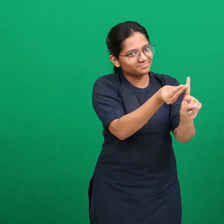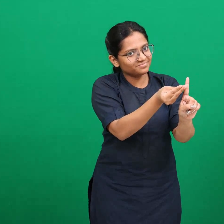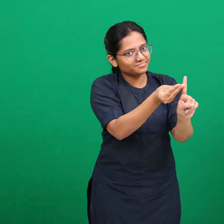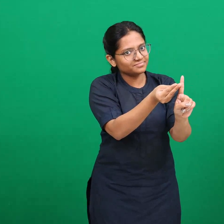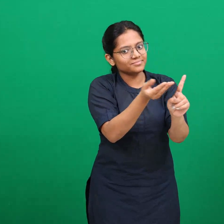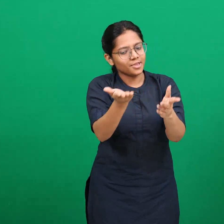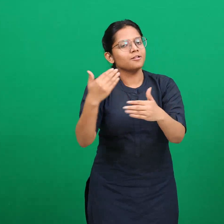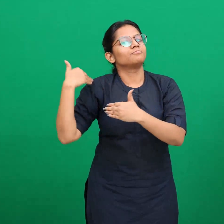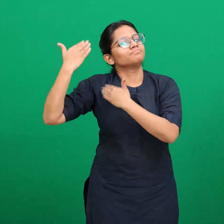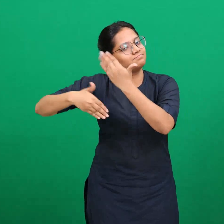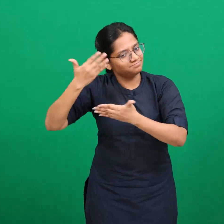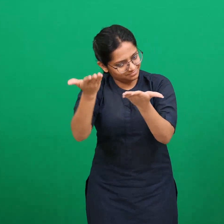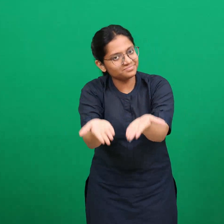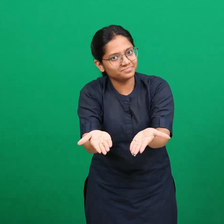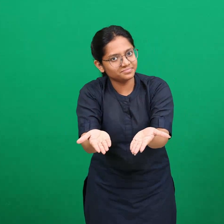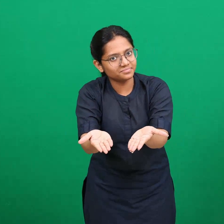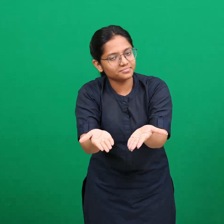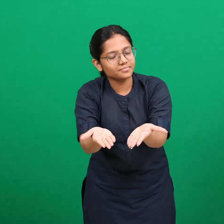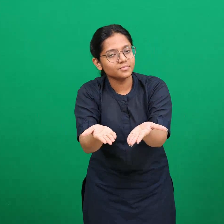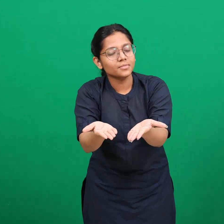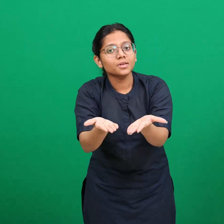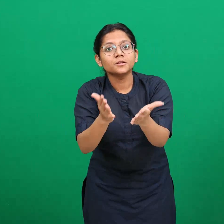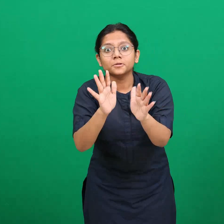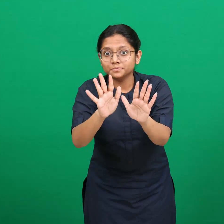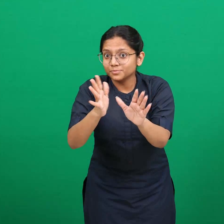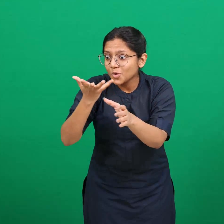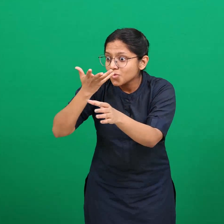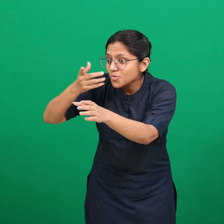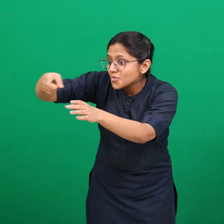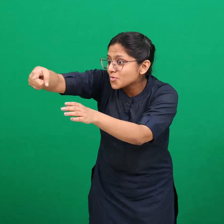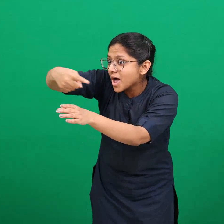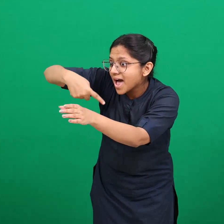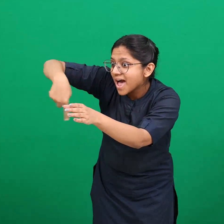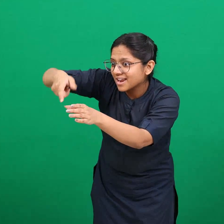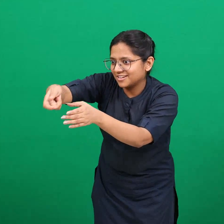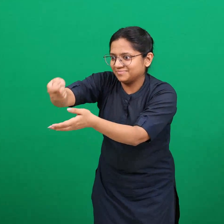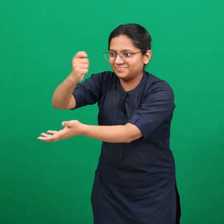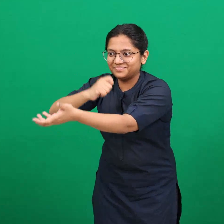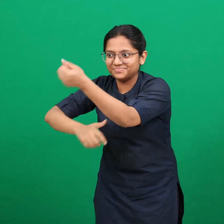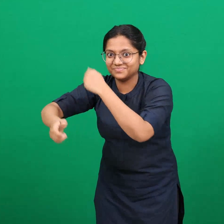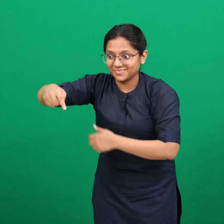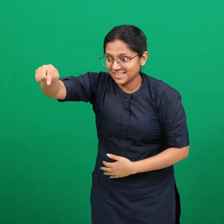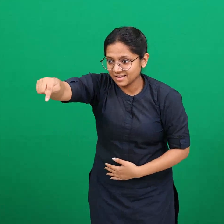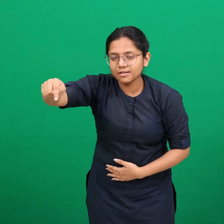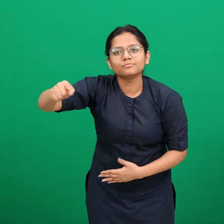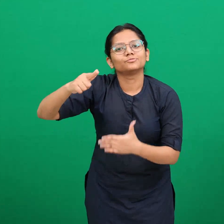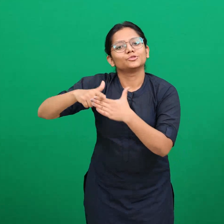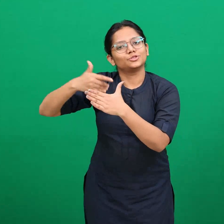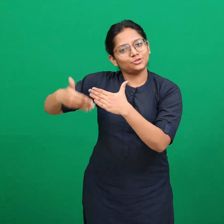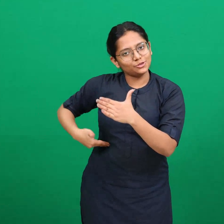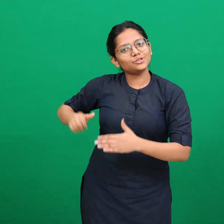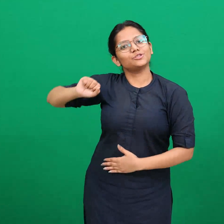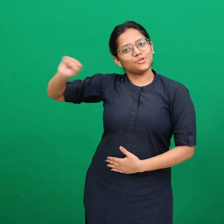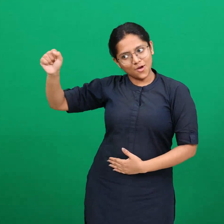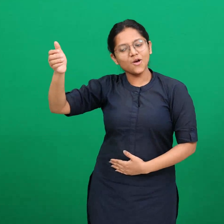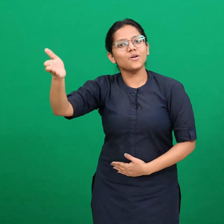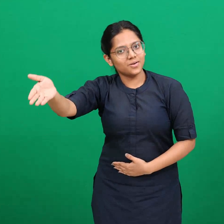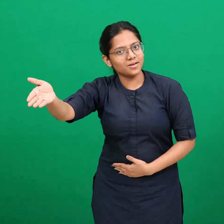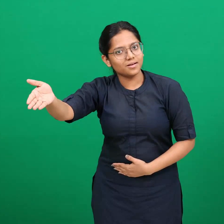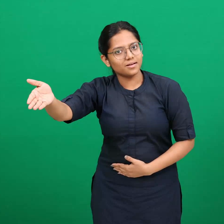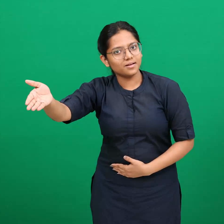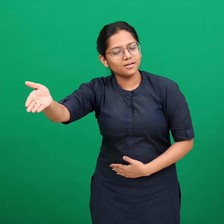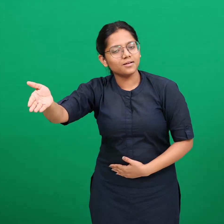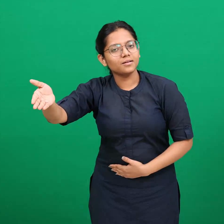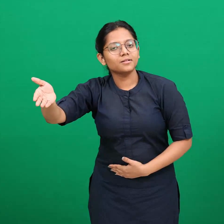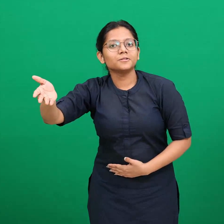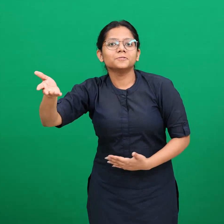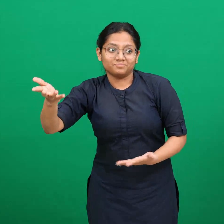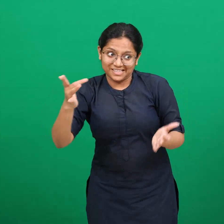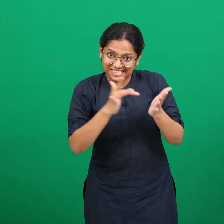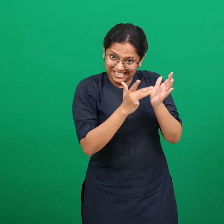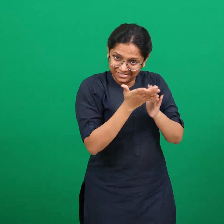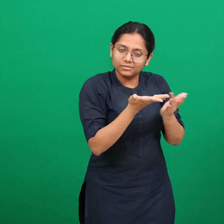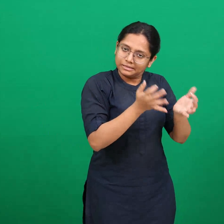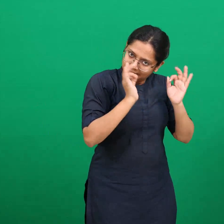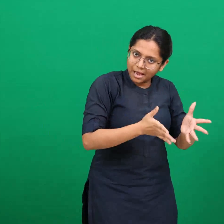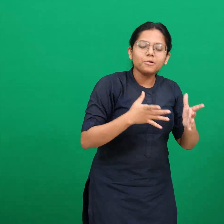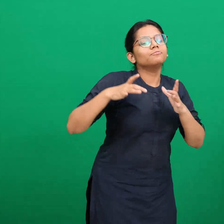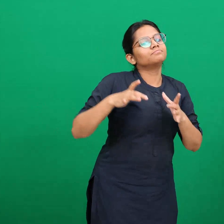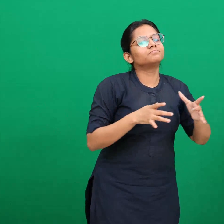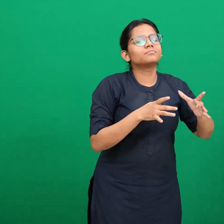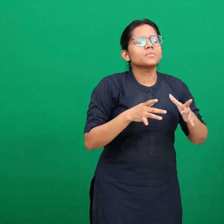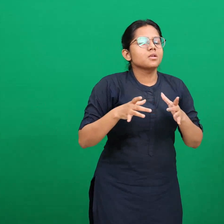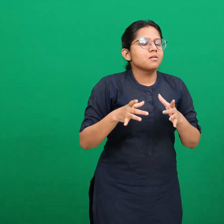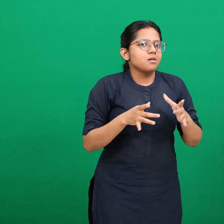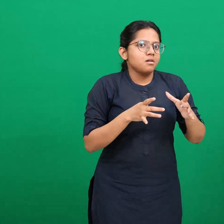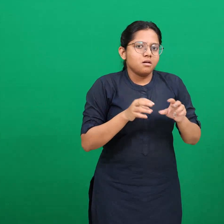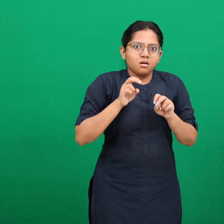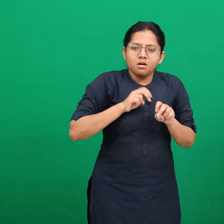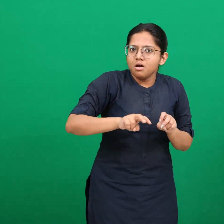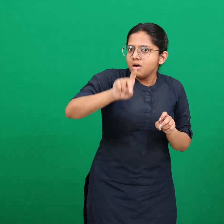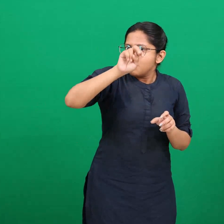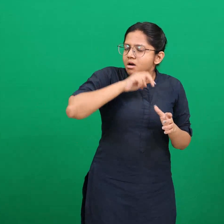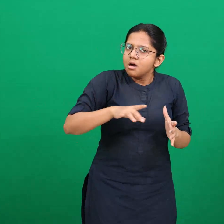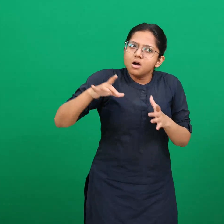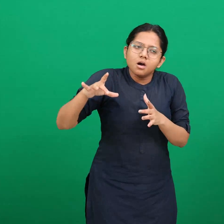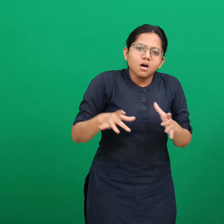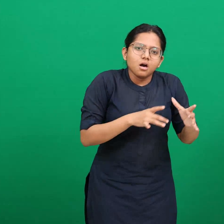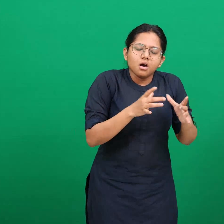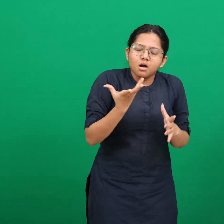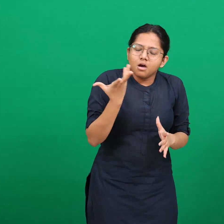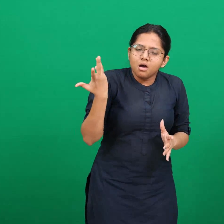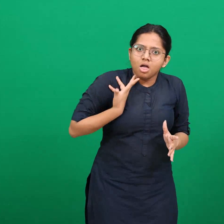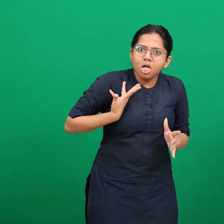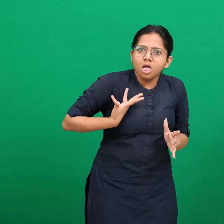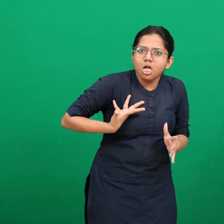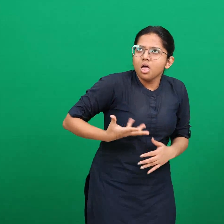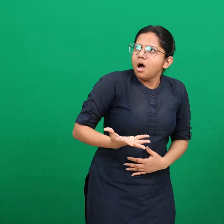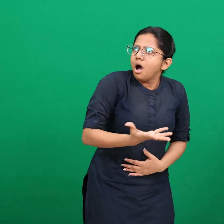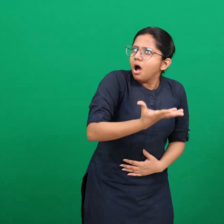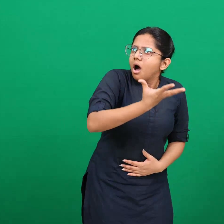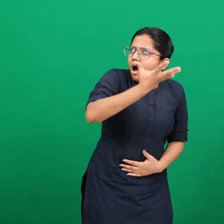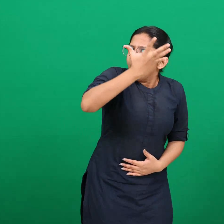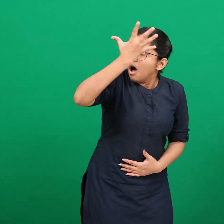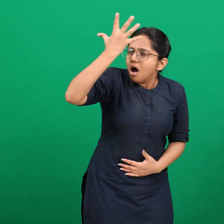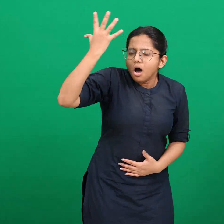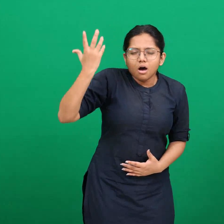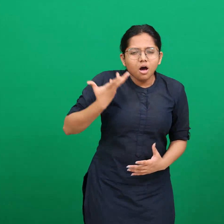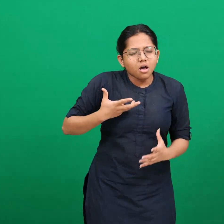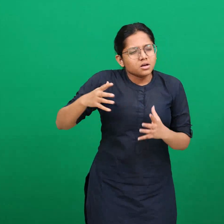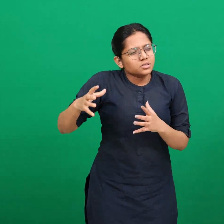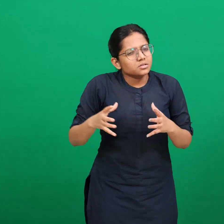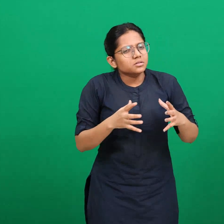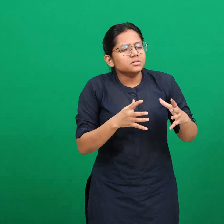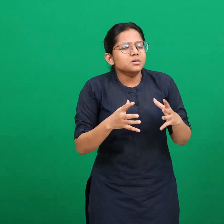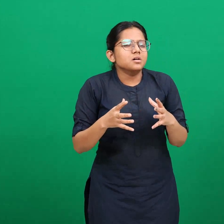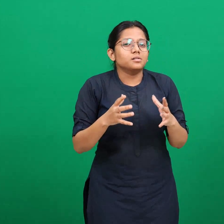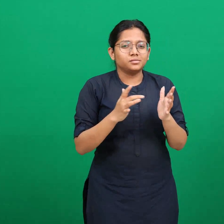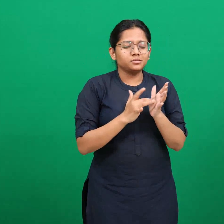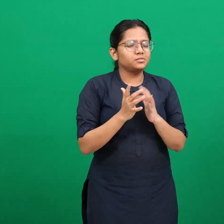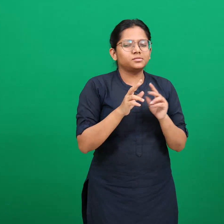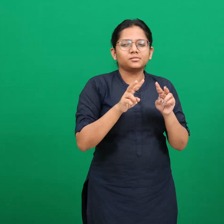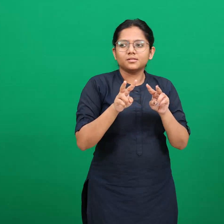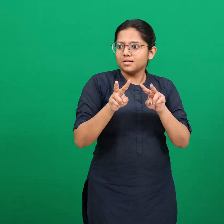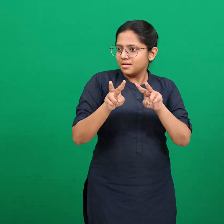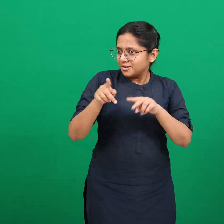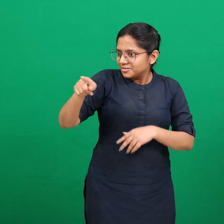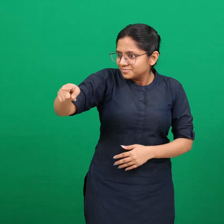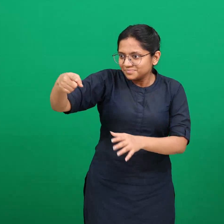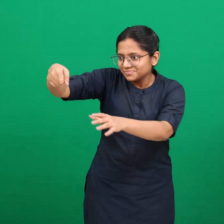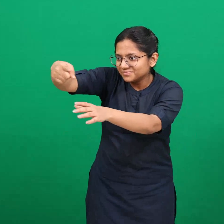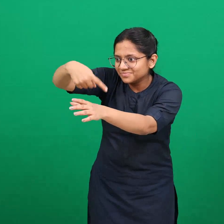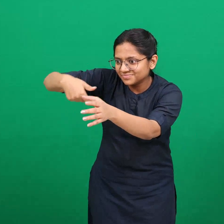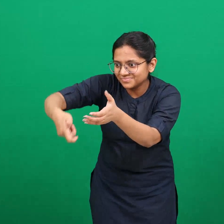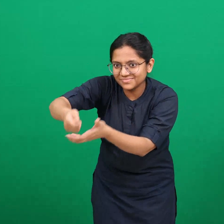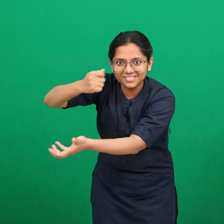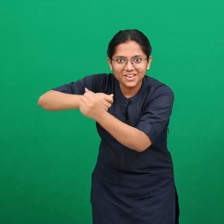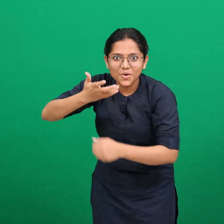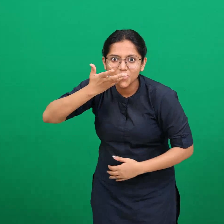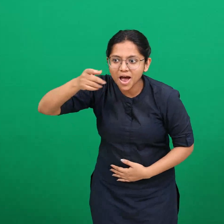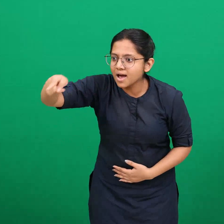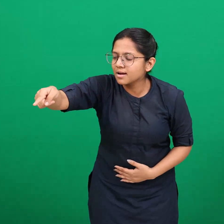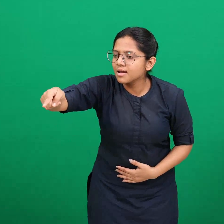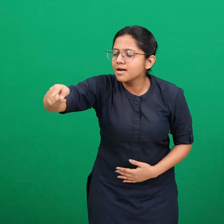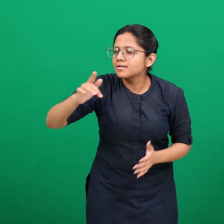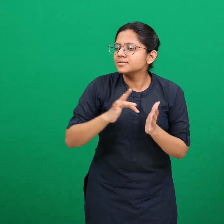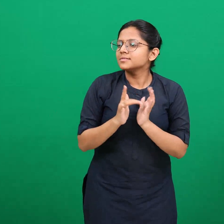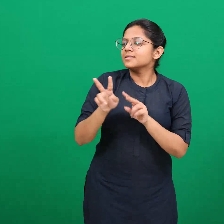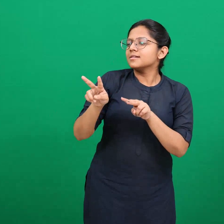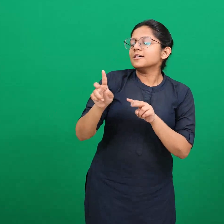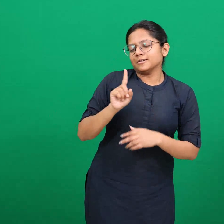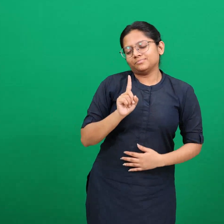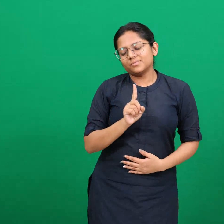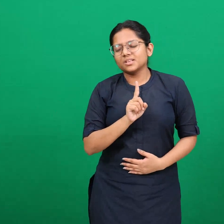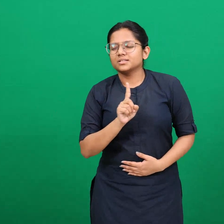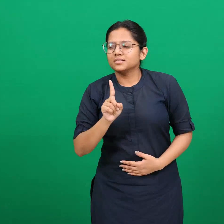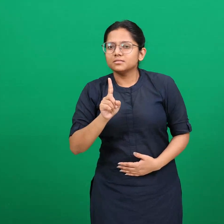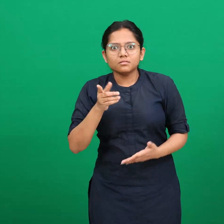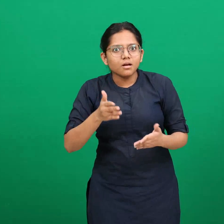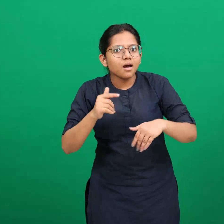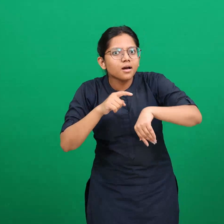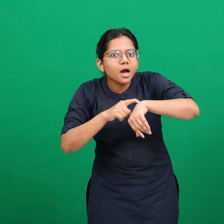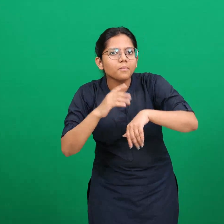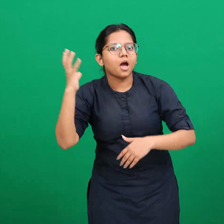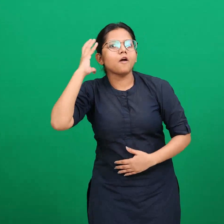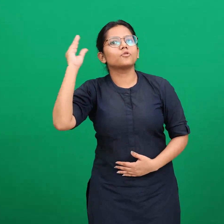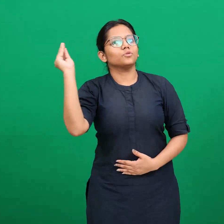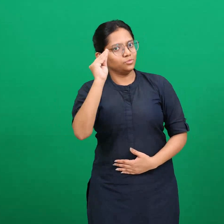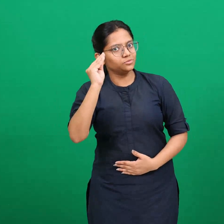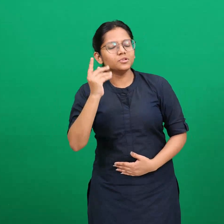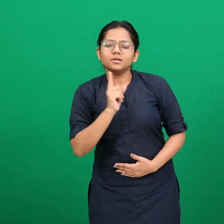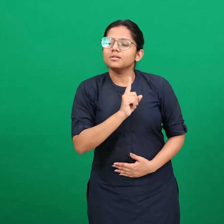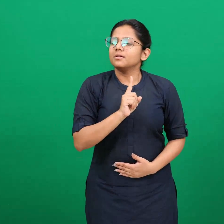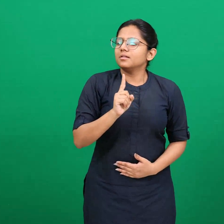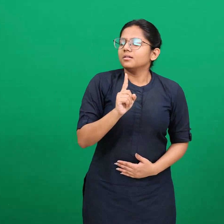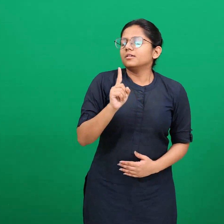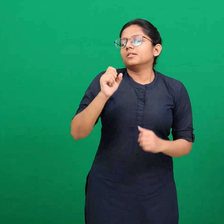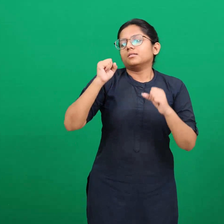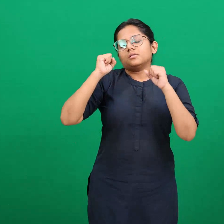Since Jacob's well was there, Jesus, weary from His journey, sat down by the well.